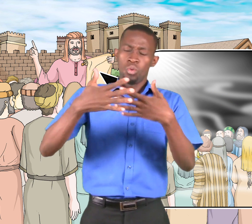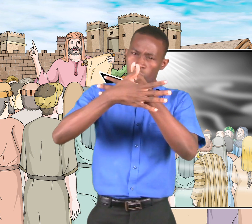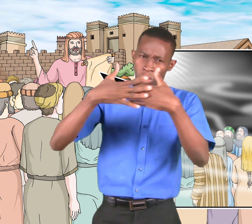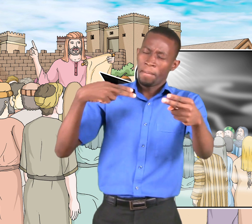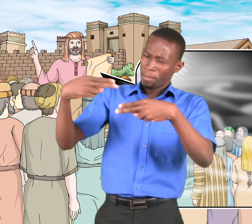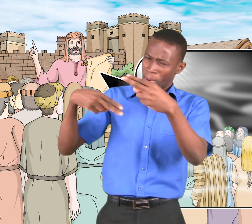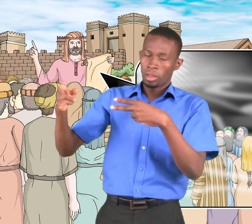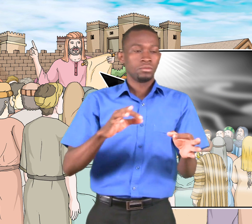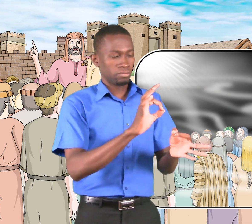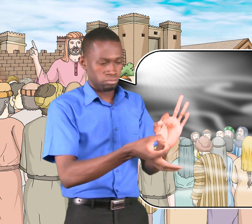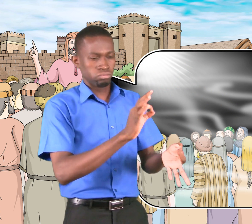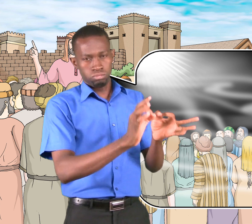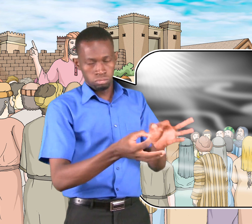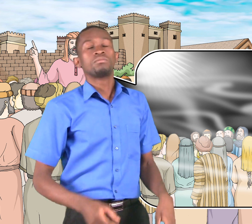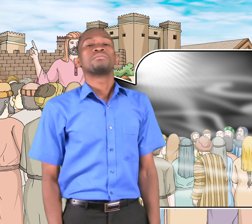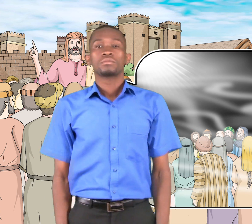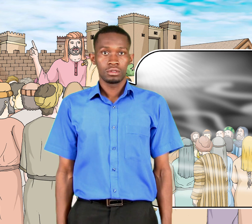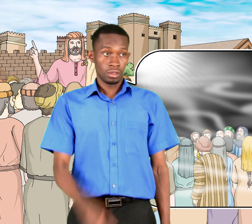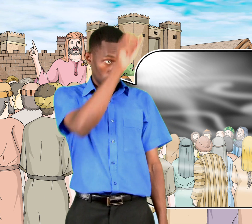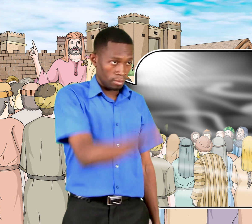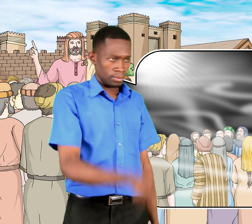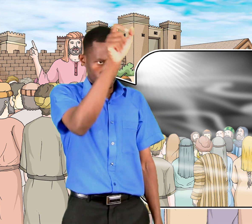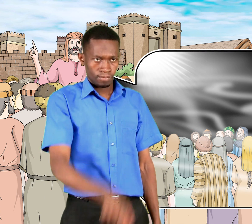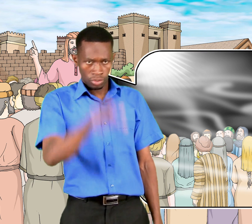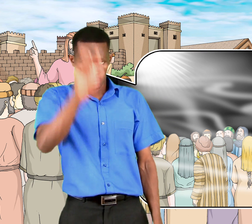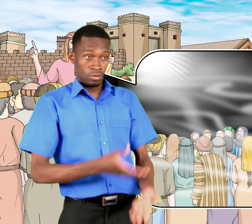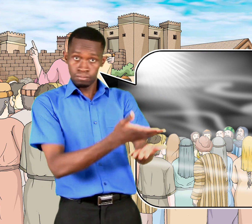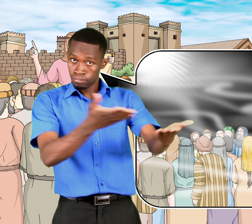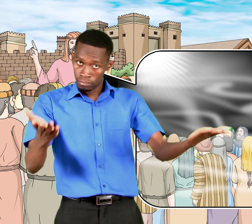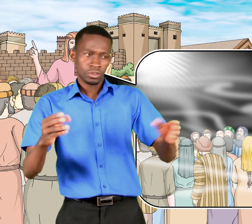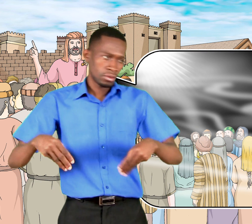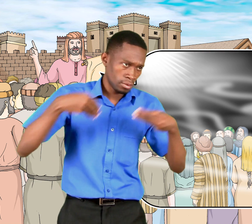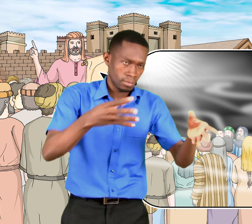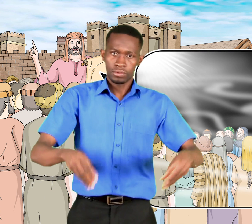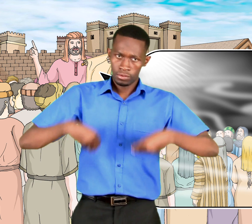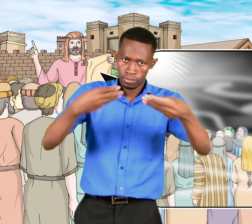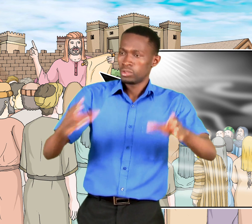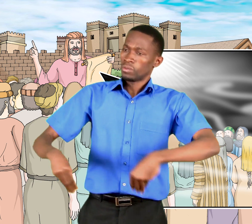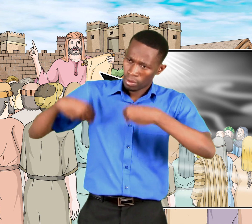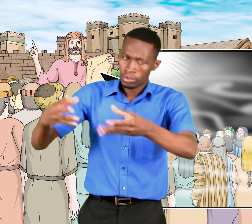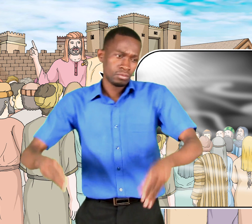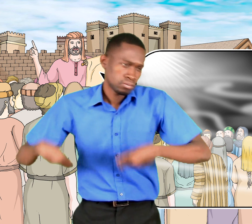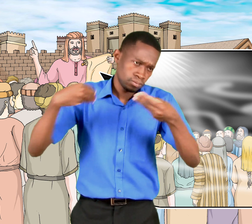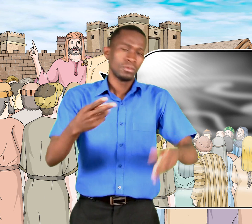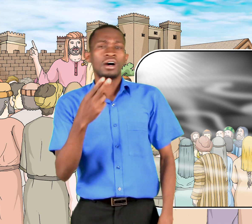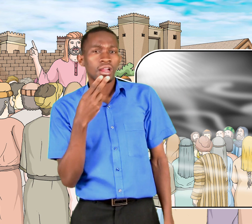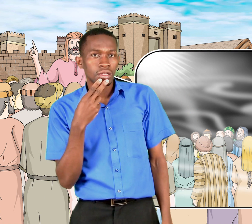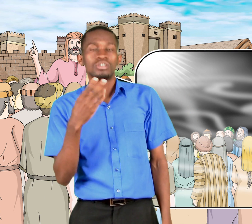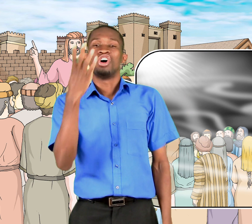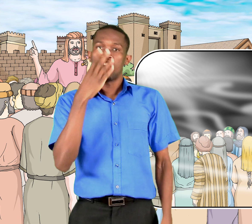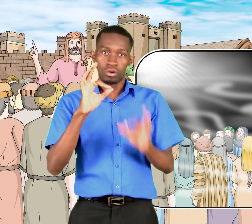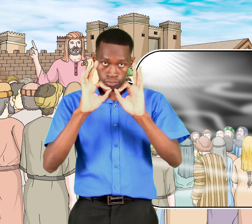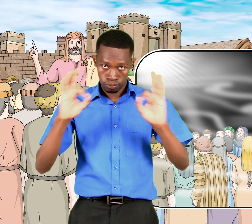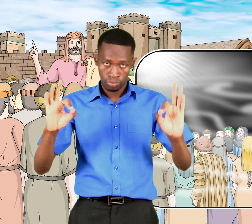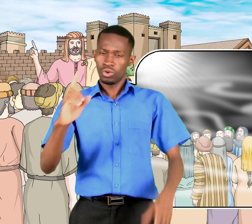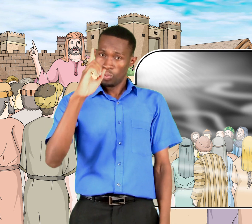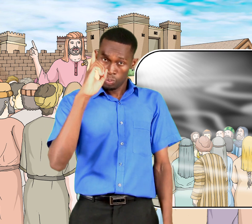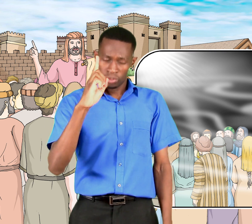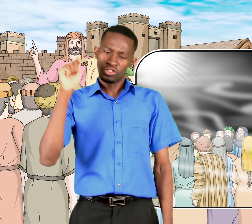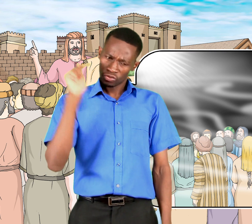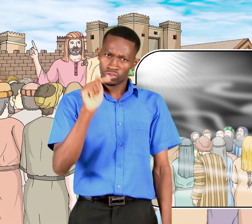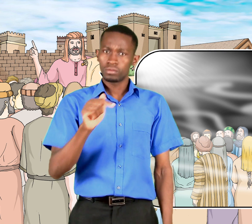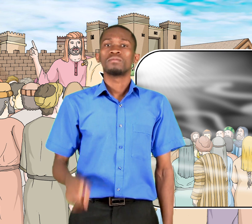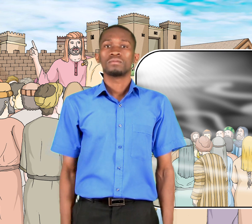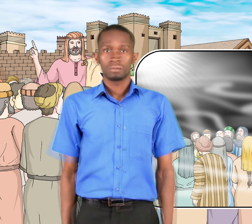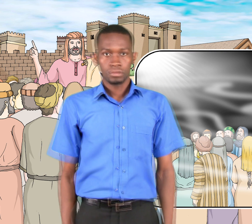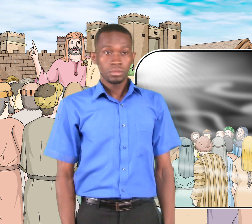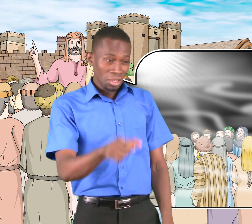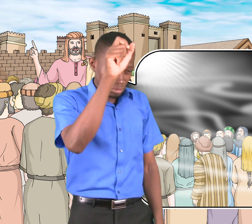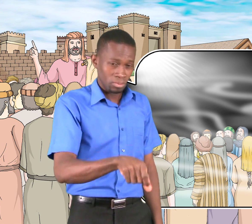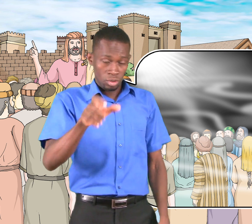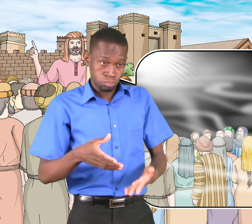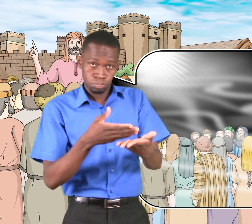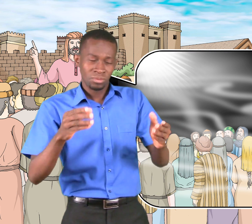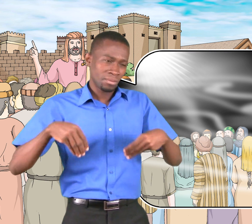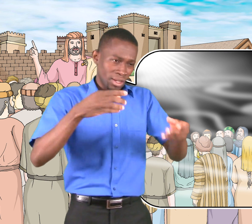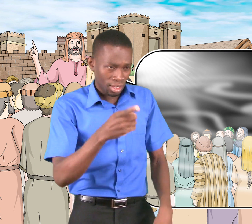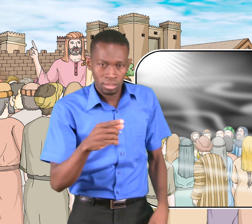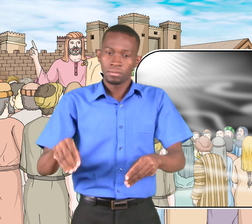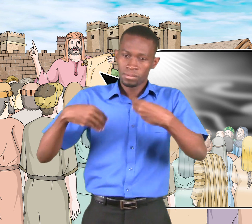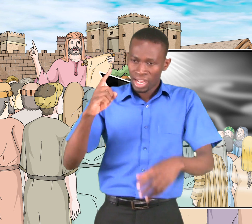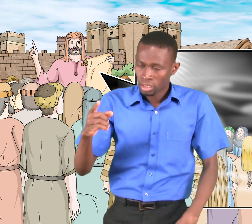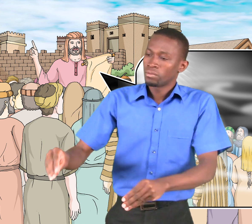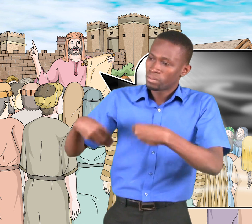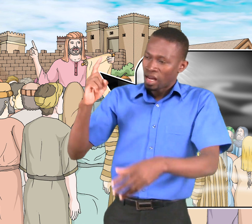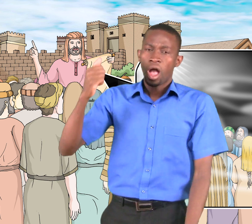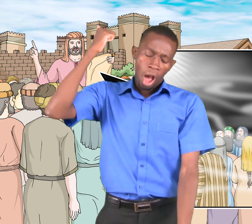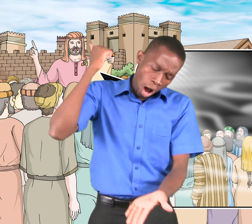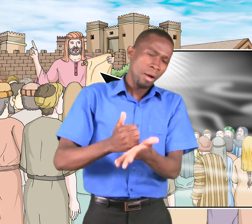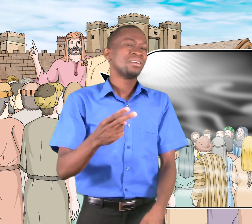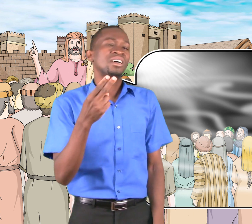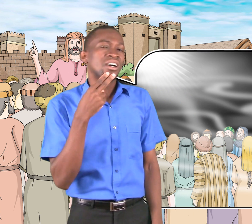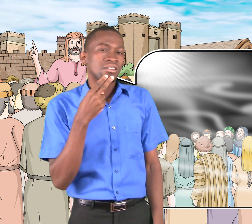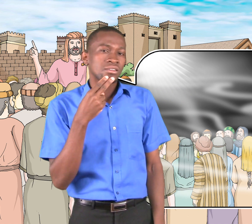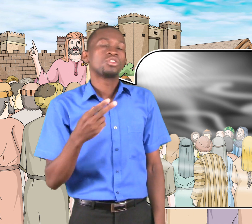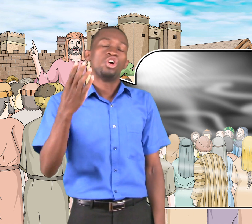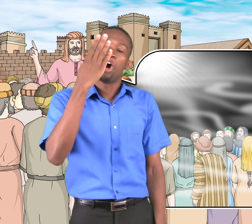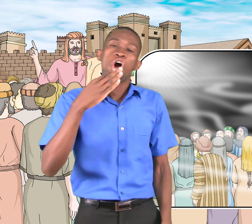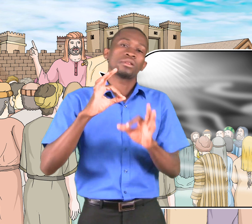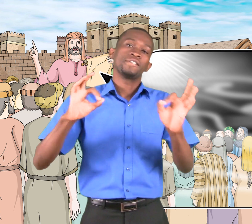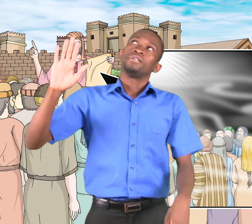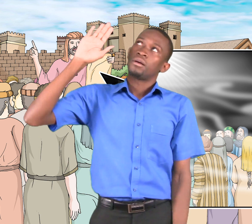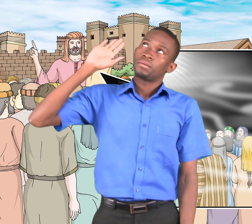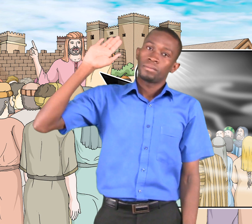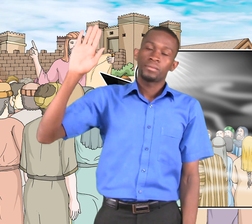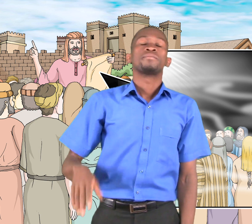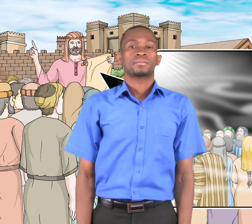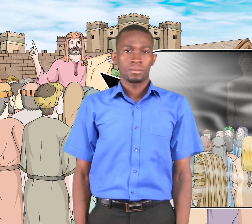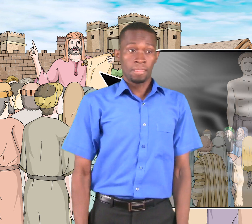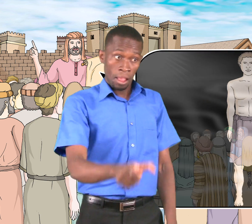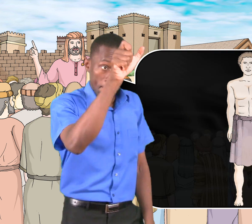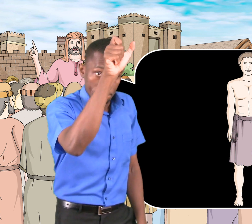All these are the work of one and the same Spirit, who apportions them to each one as He determines.